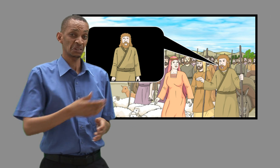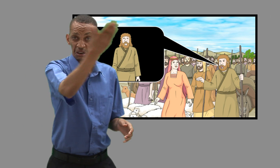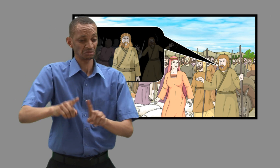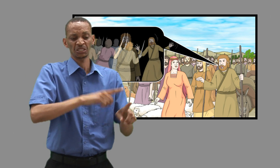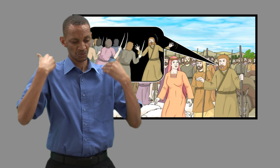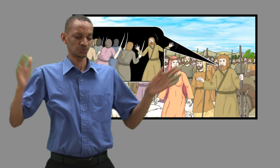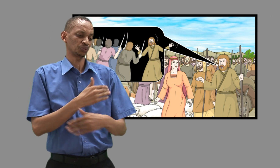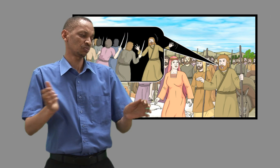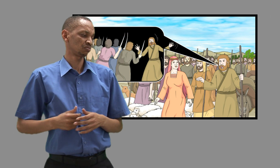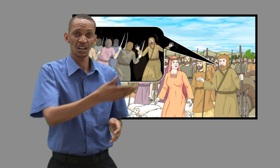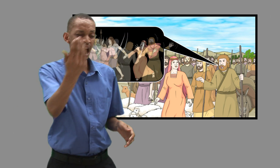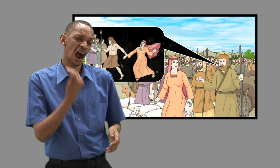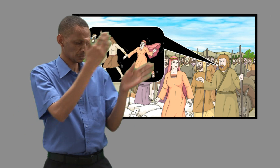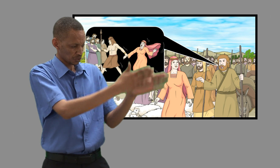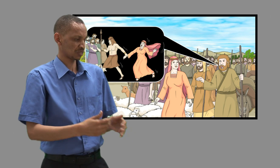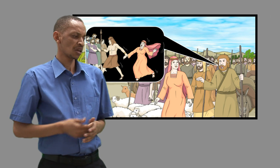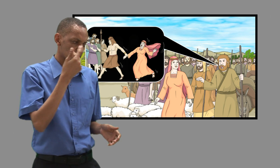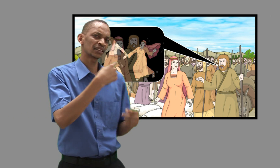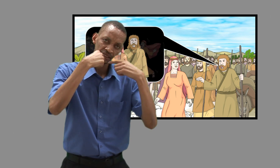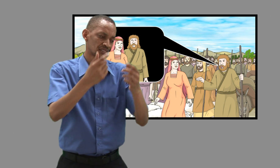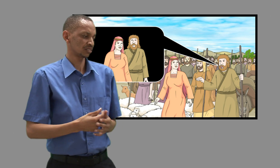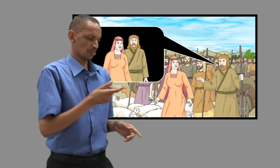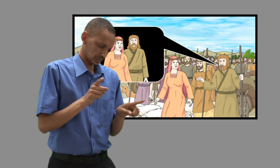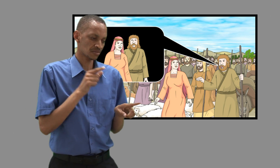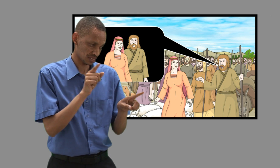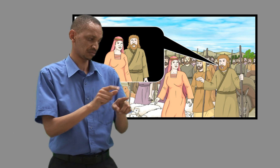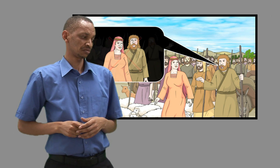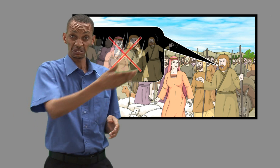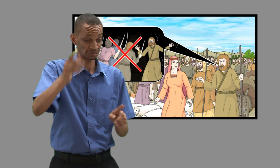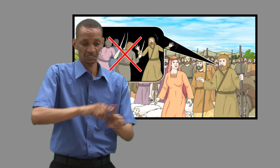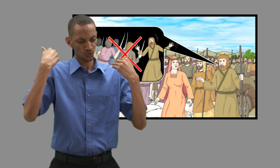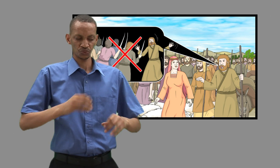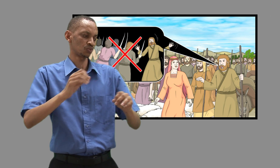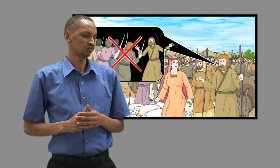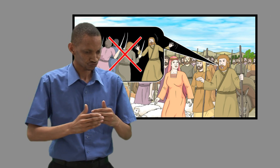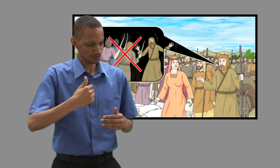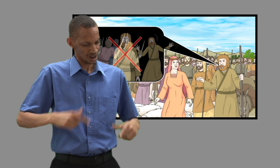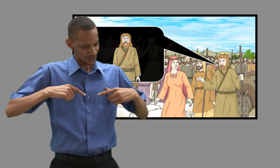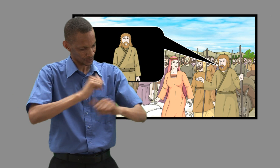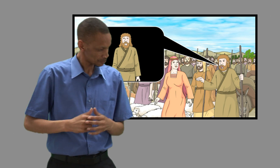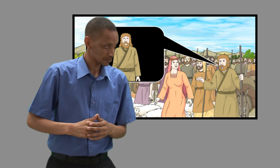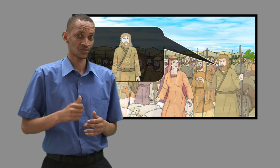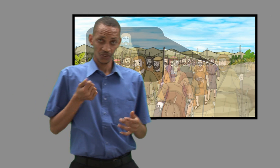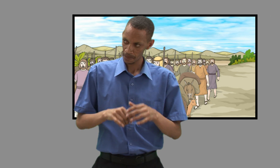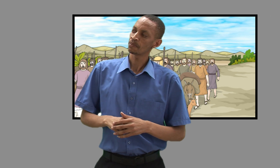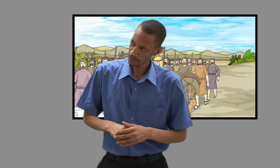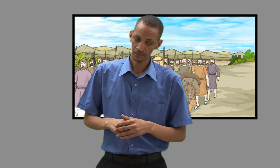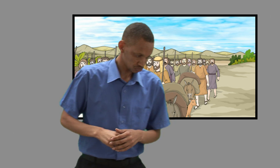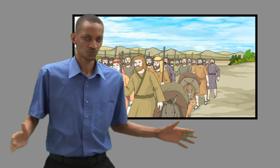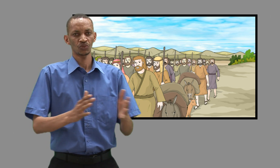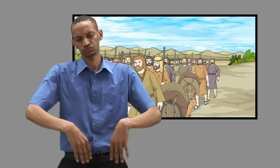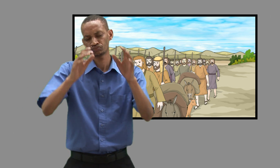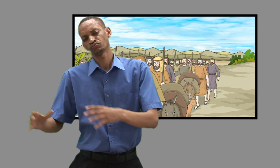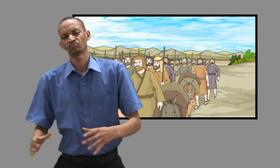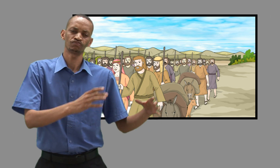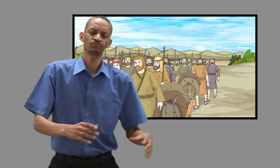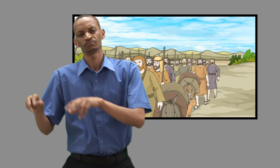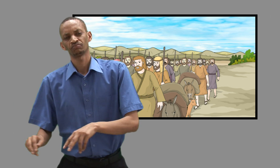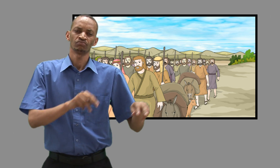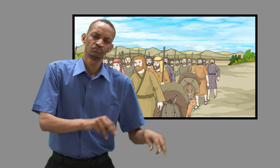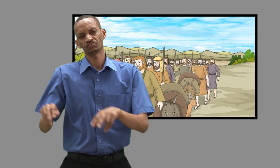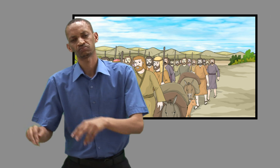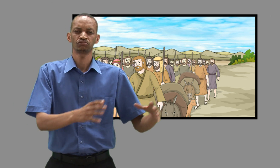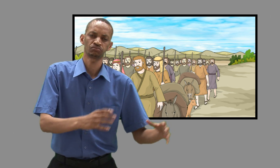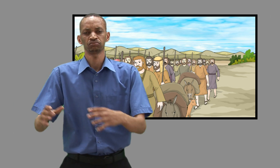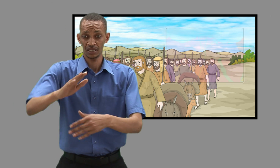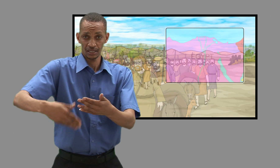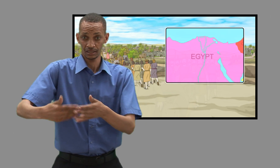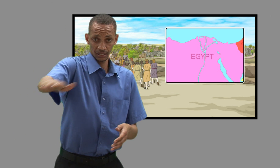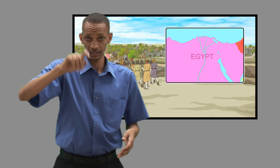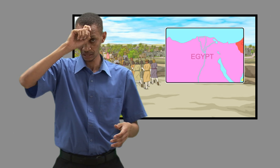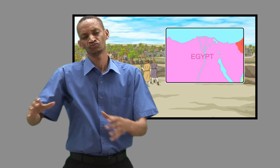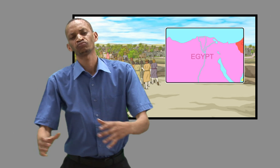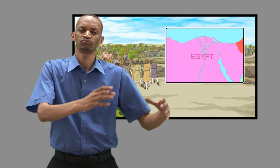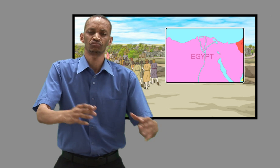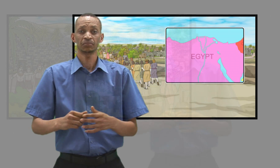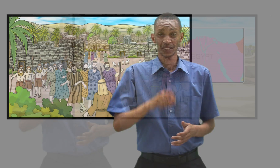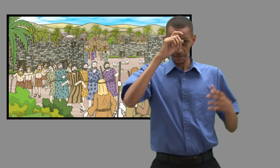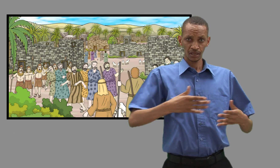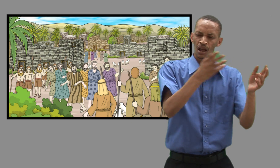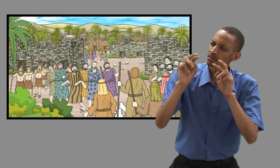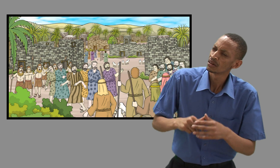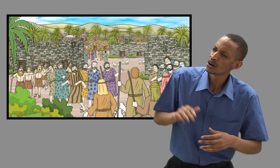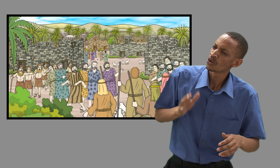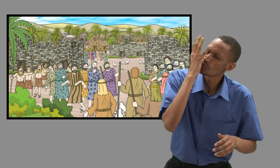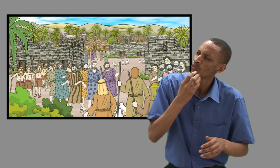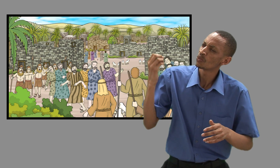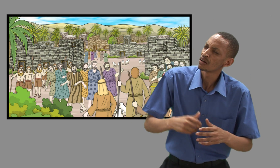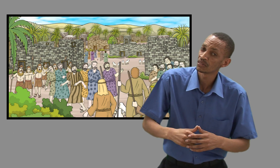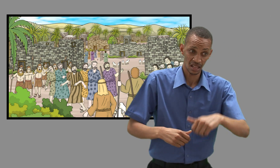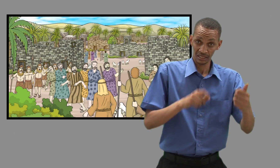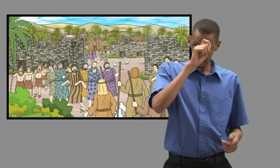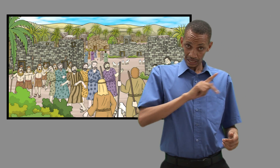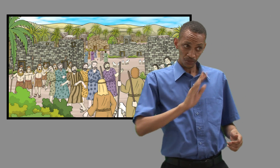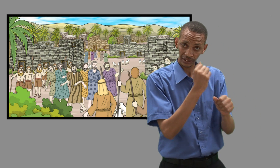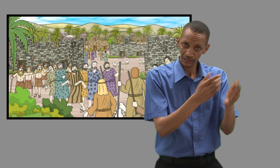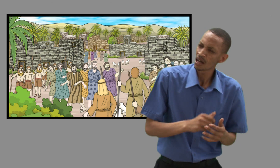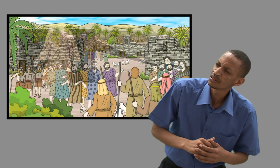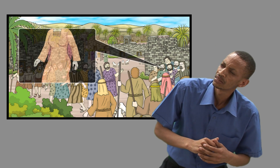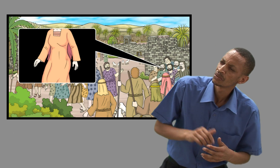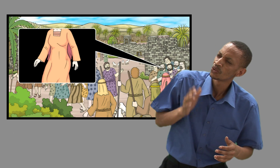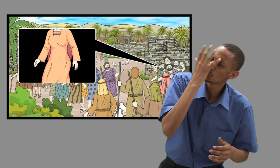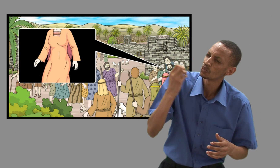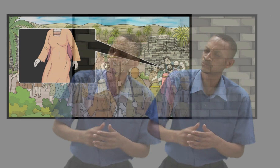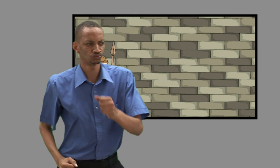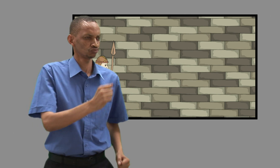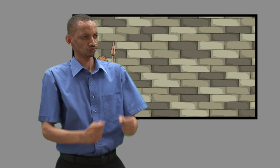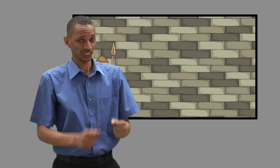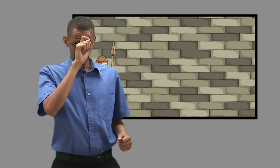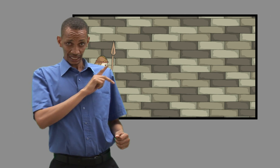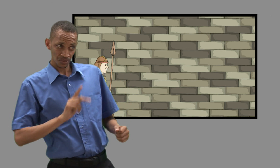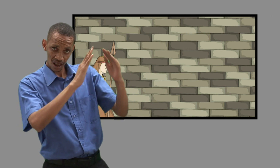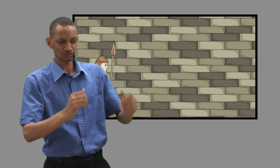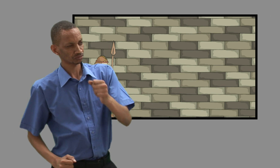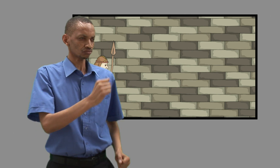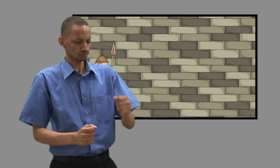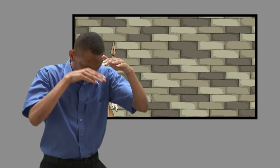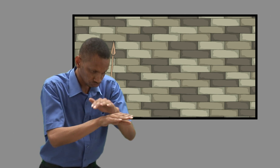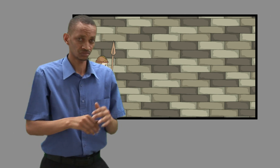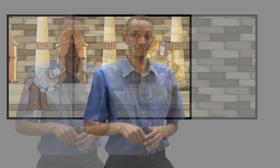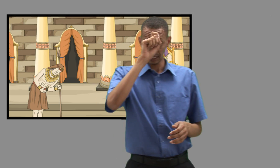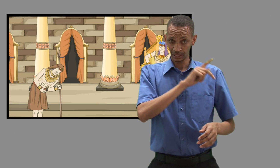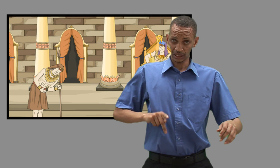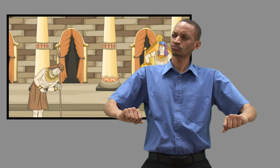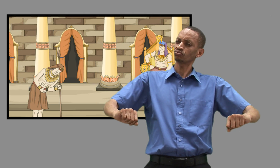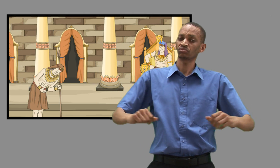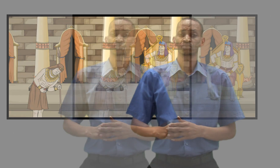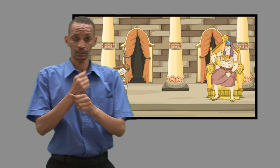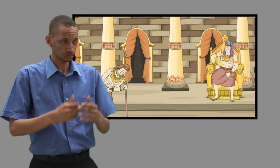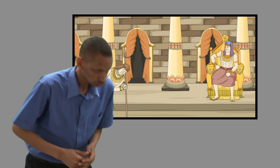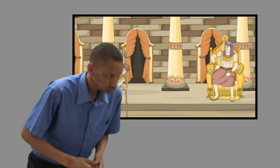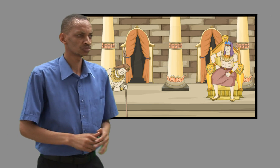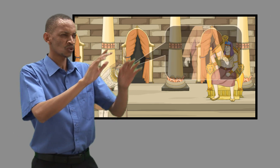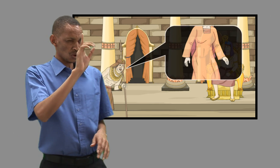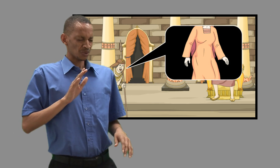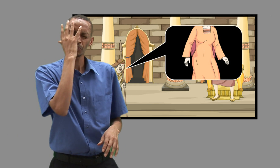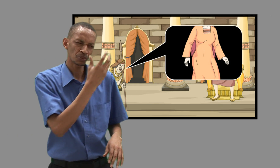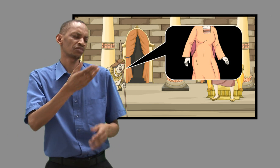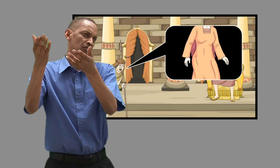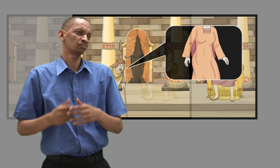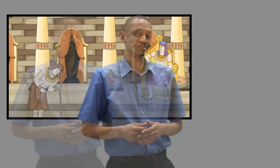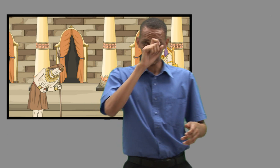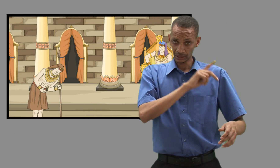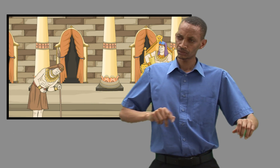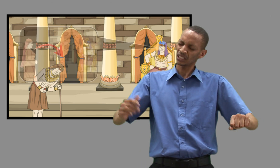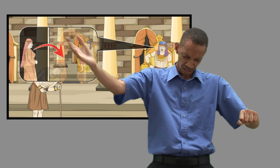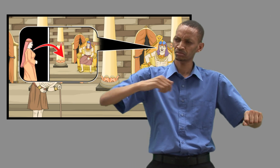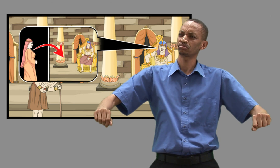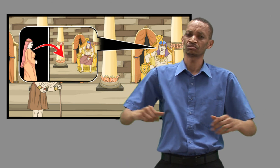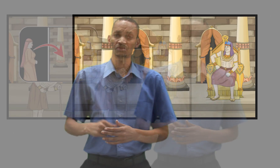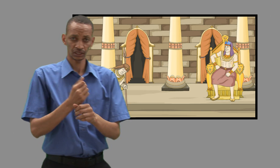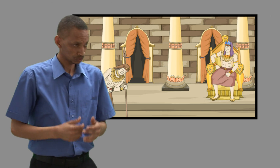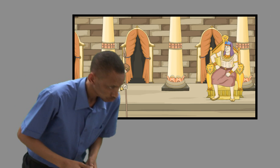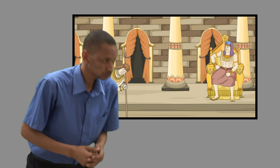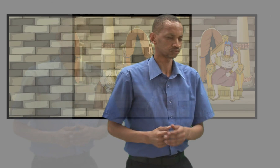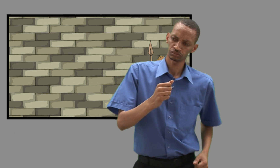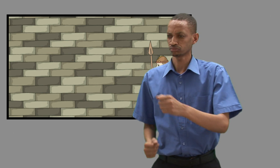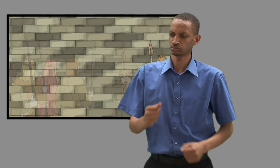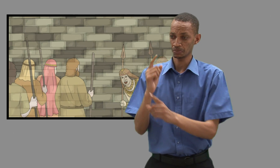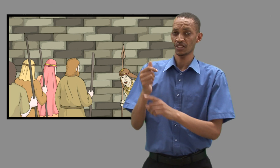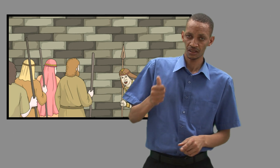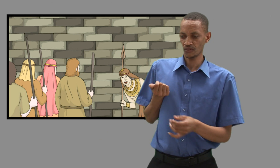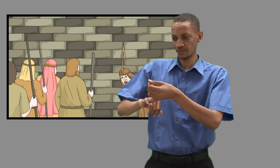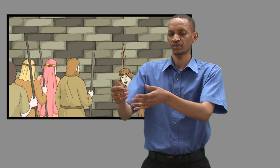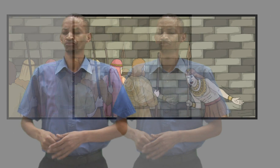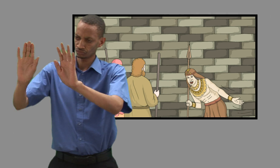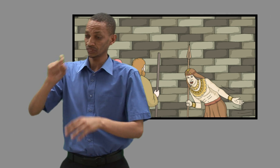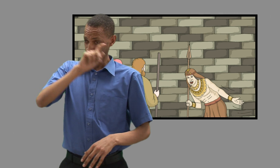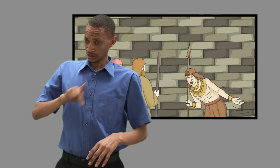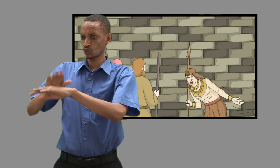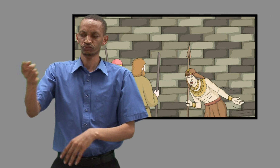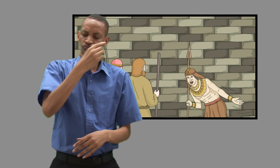Then they will kill me but will let you live.